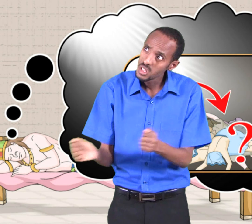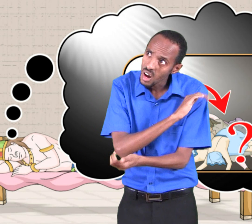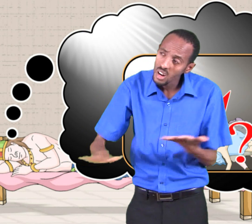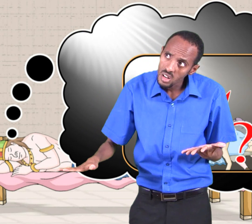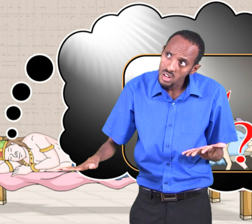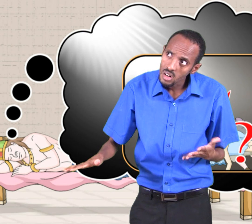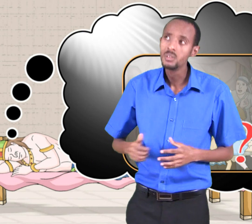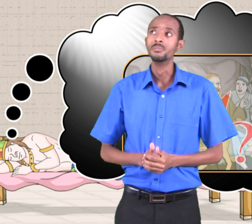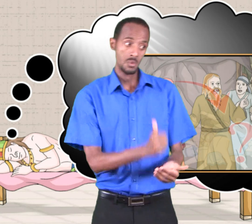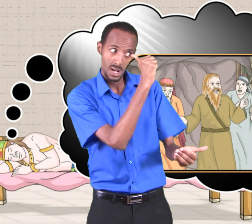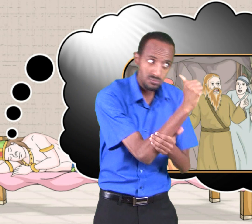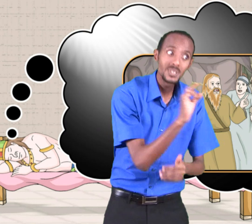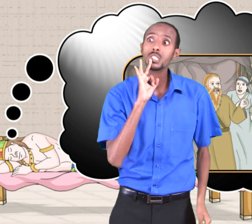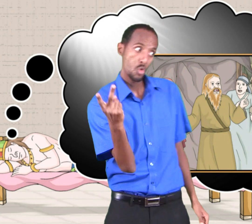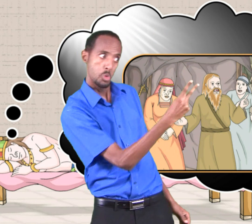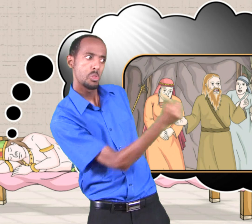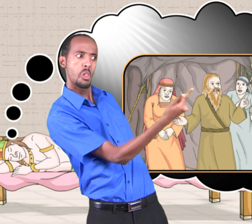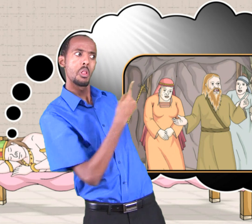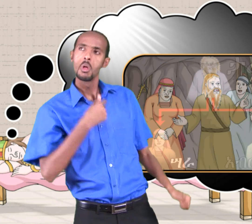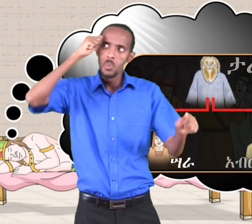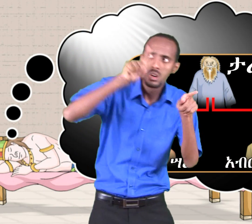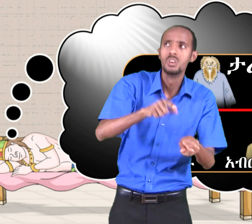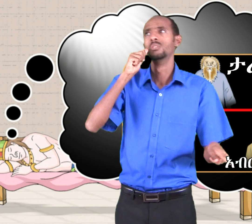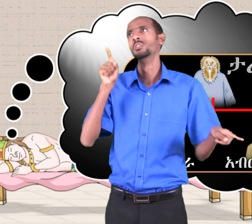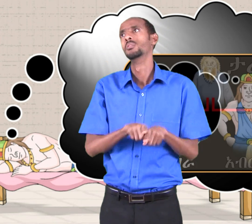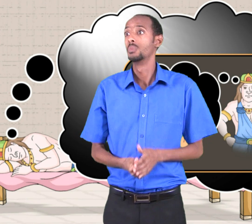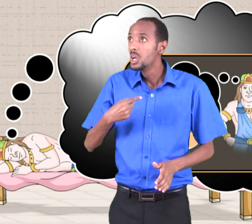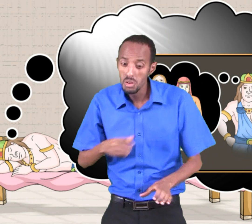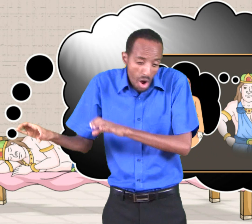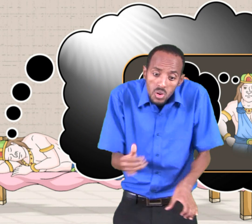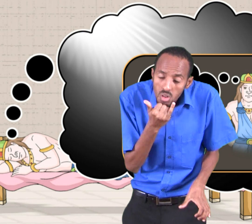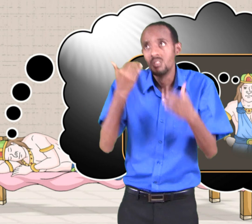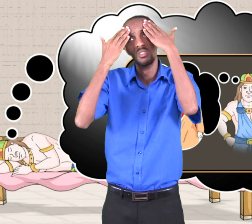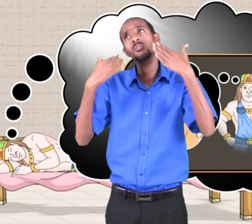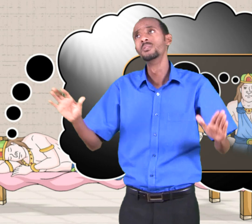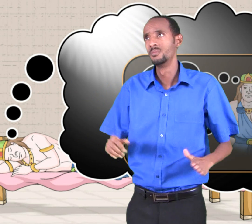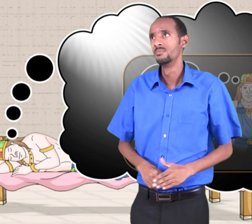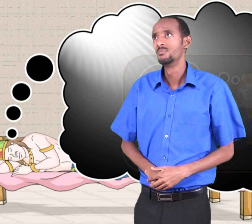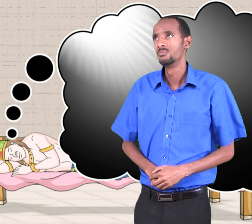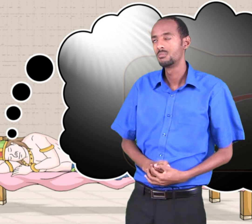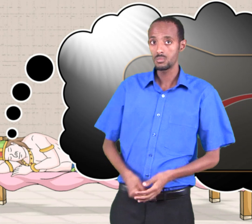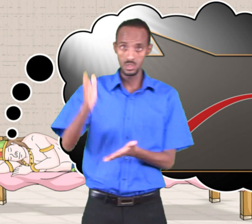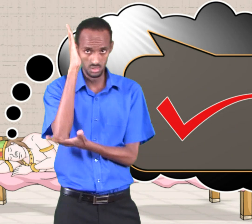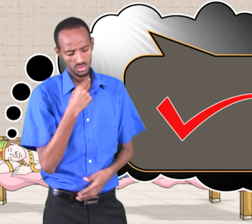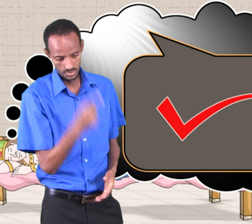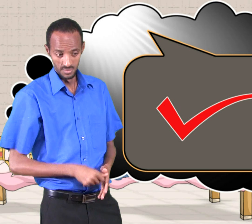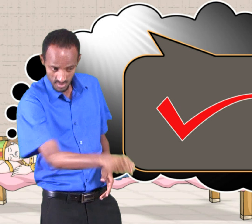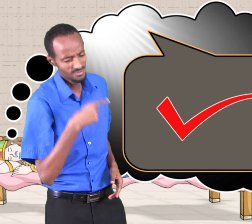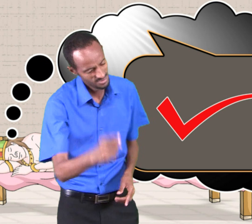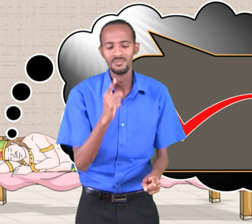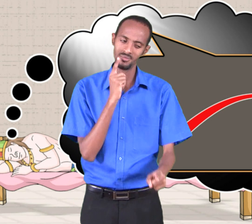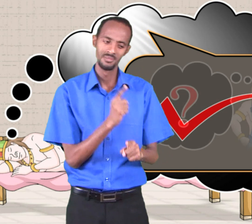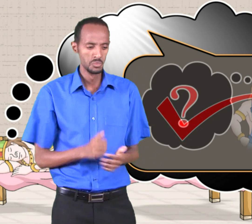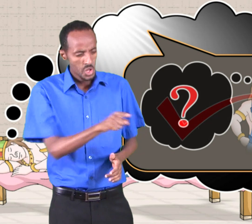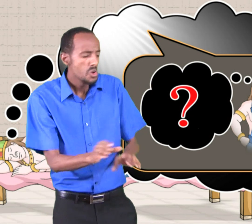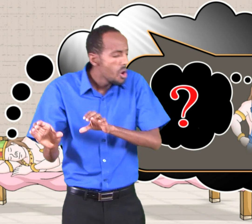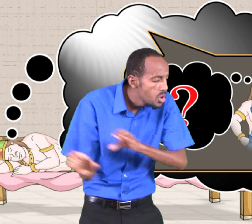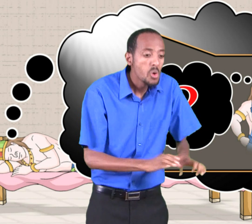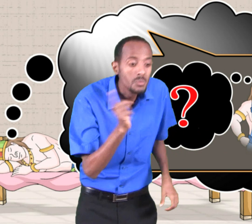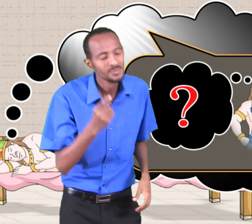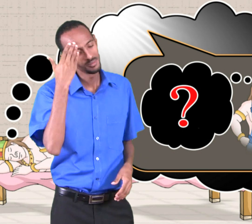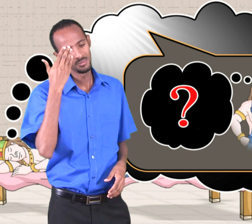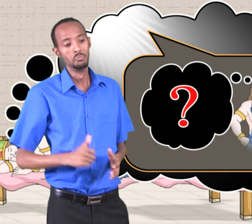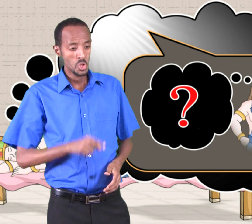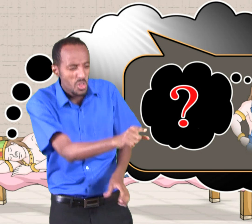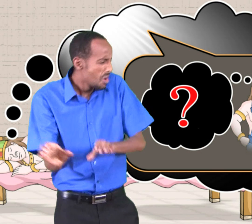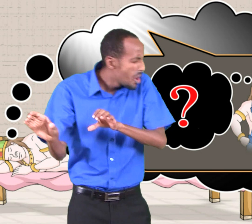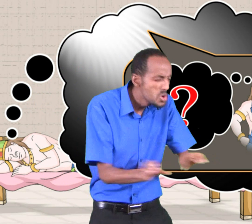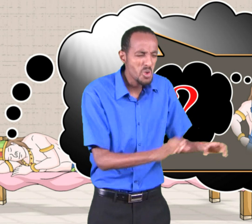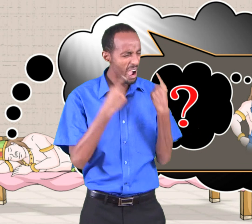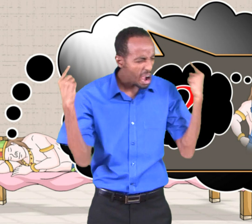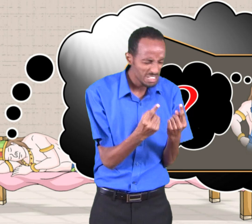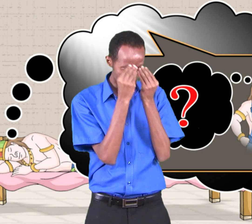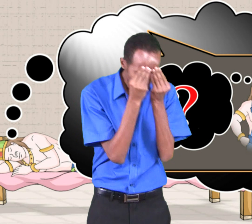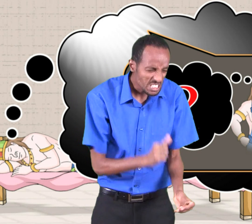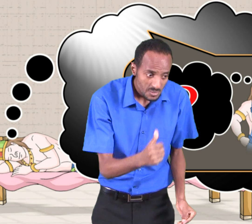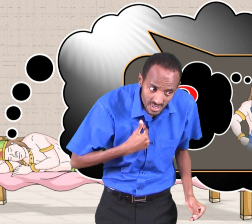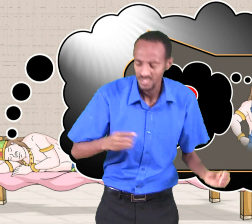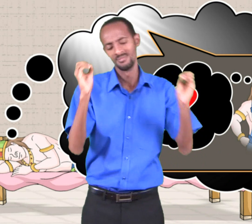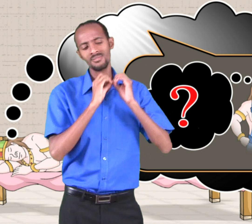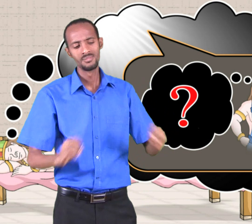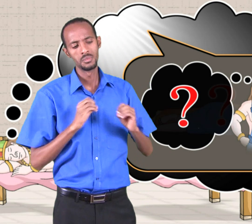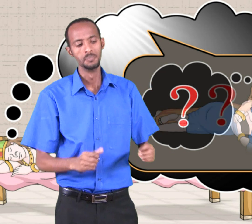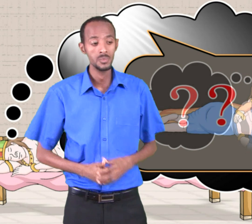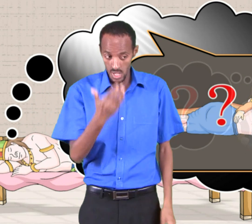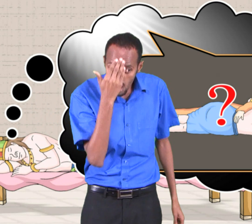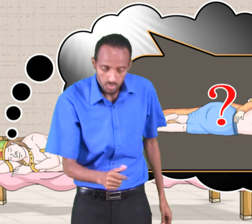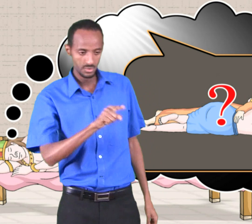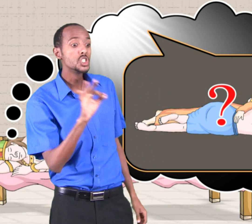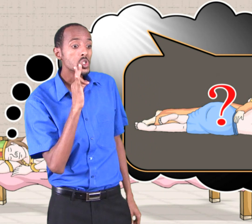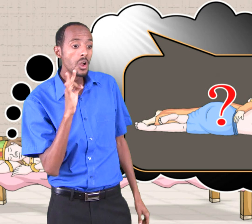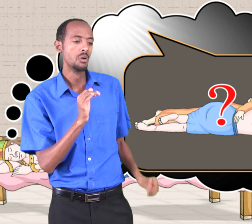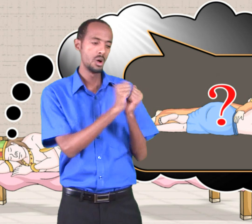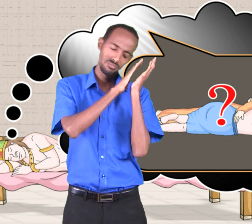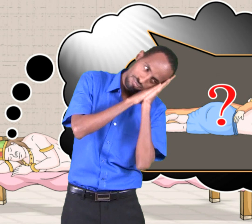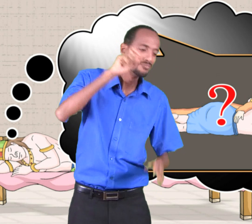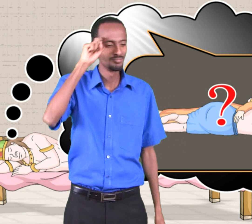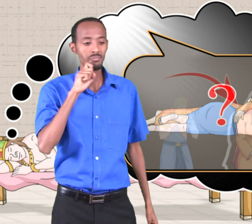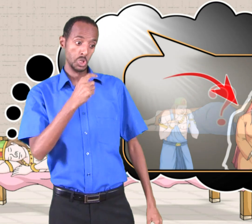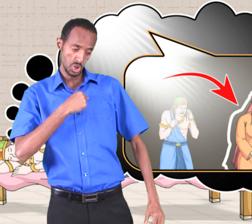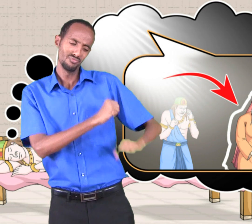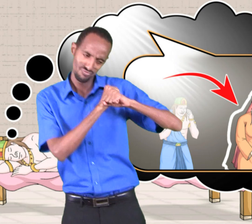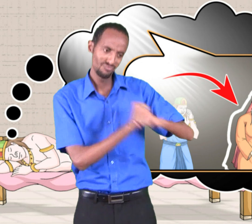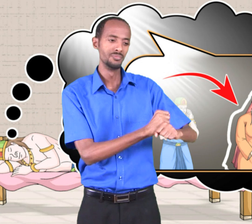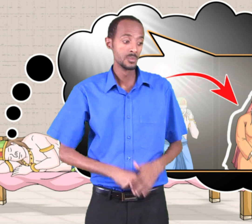Didn’t Abraham tell me, ‘She is my sister’? And she herself said, ‘He is my brother.’ I have done this in the integrity of my heart and the innocence of my hands.” Then God said to Abimelech in the dream, “Yes, I know that you did this with a clear conscience, and so I have kept you from sinning against Me. That is why I did not let you touch her.